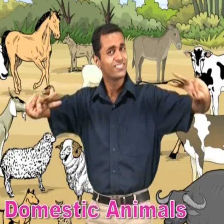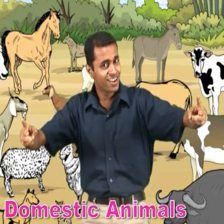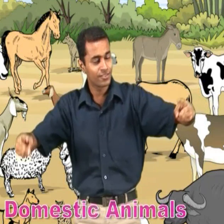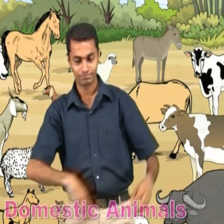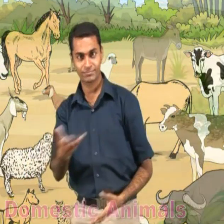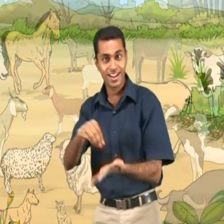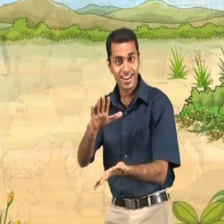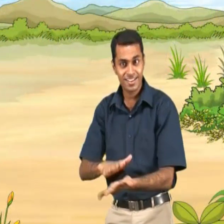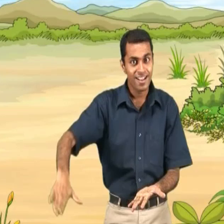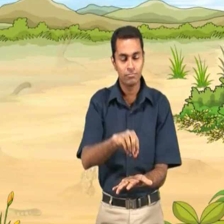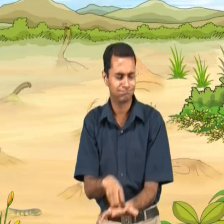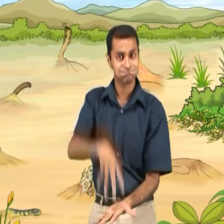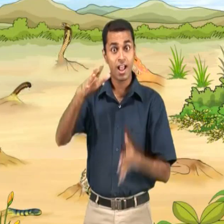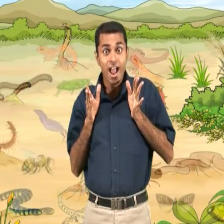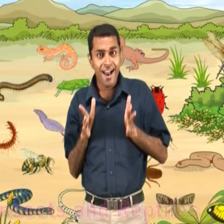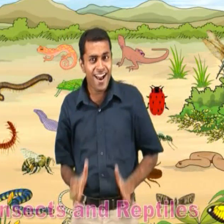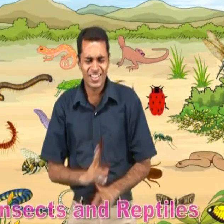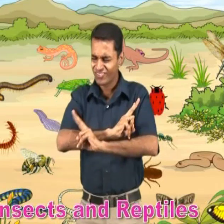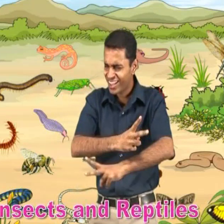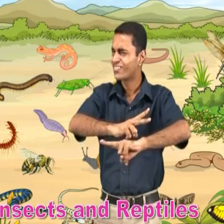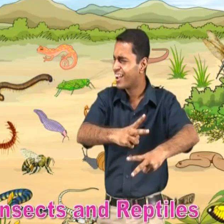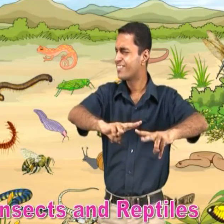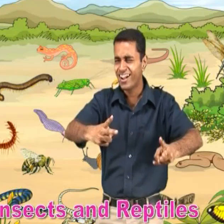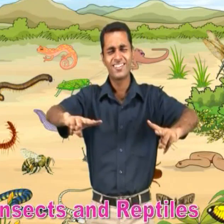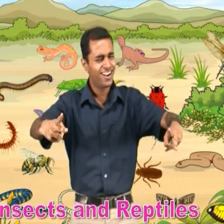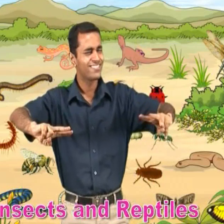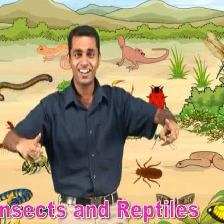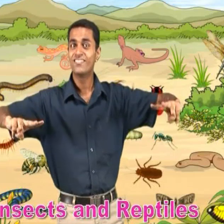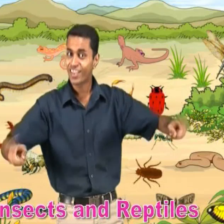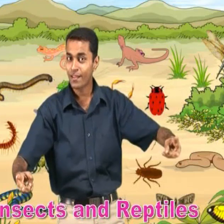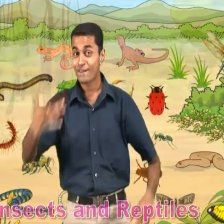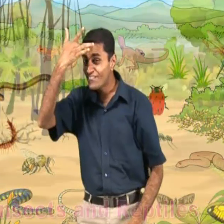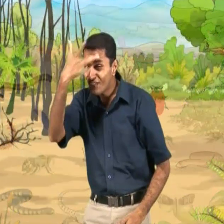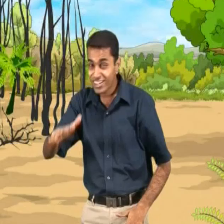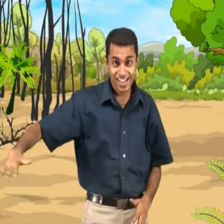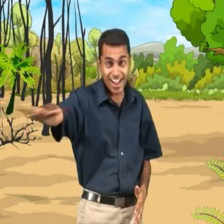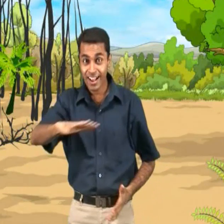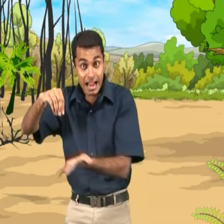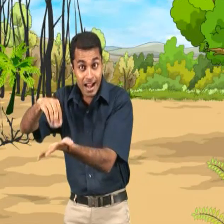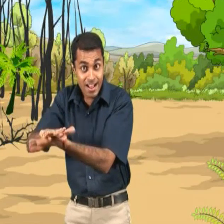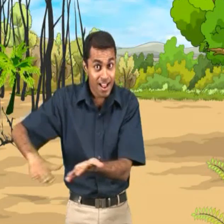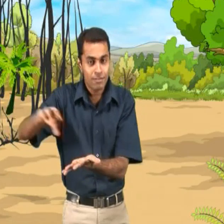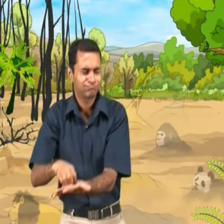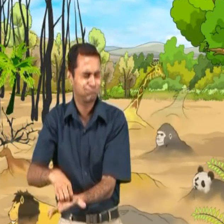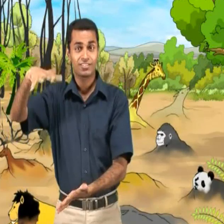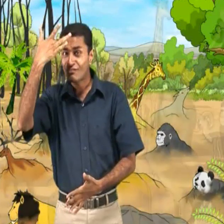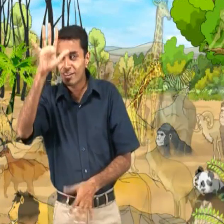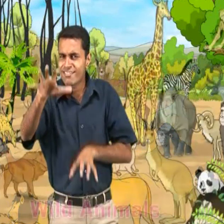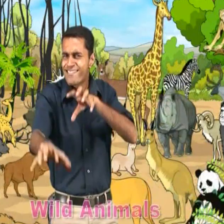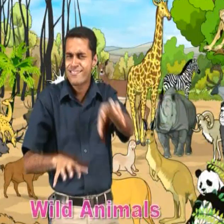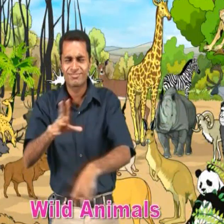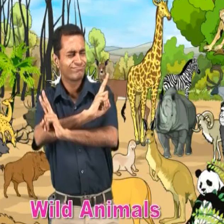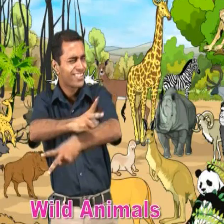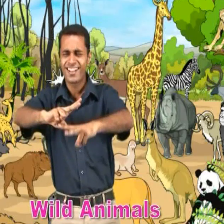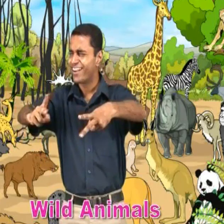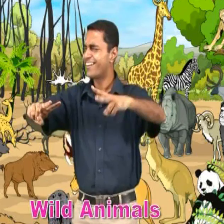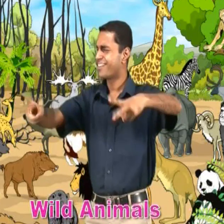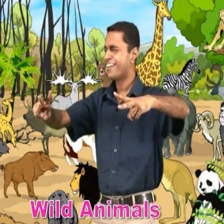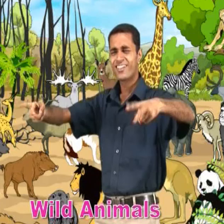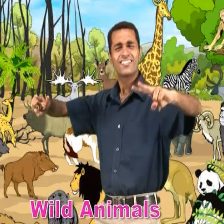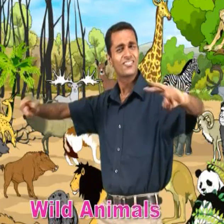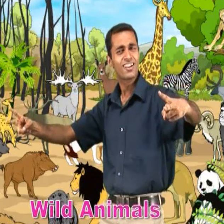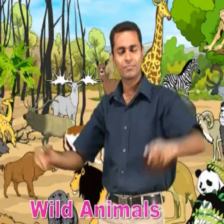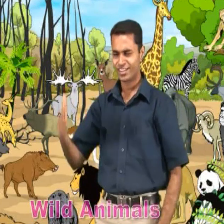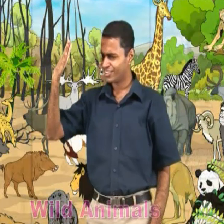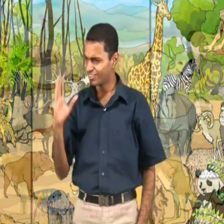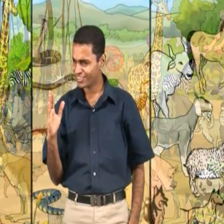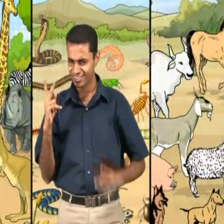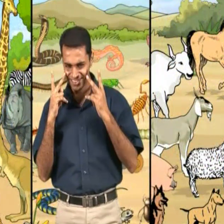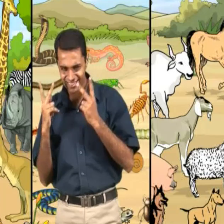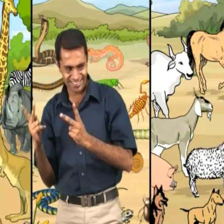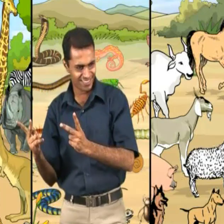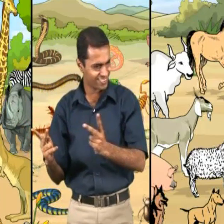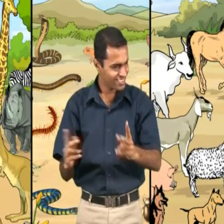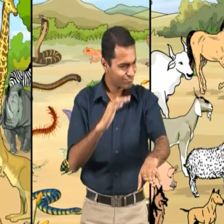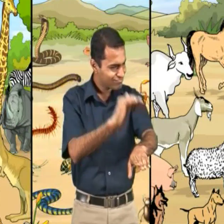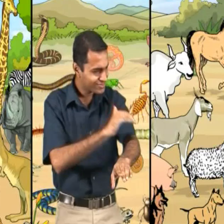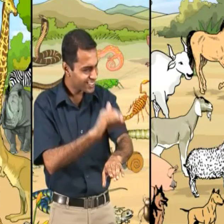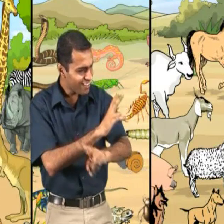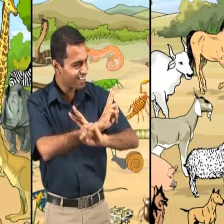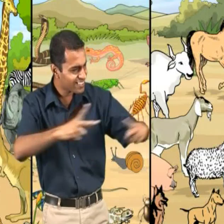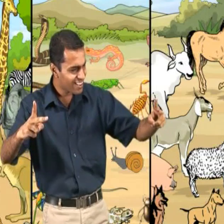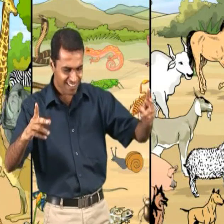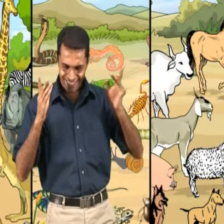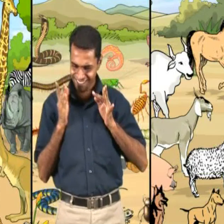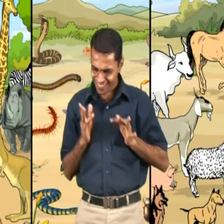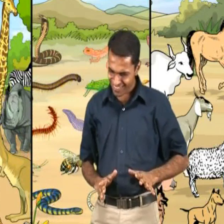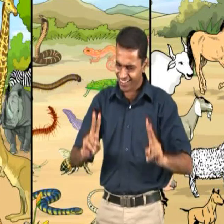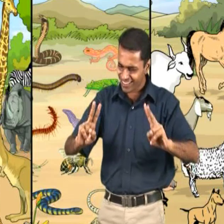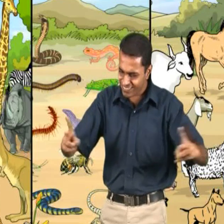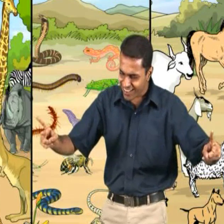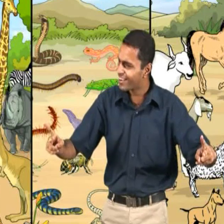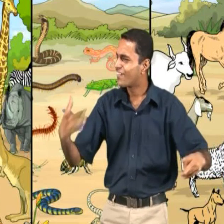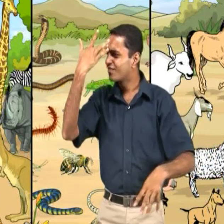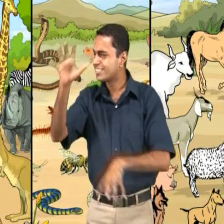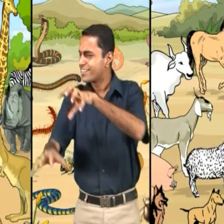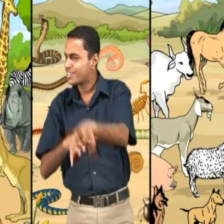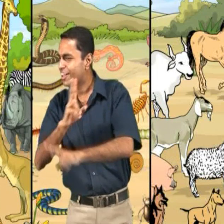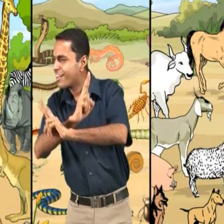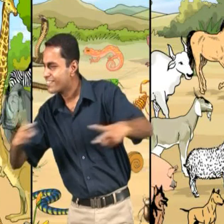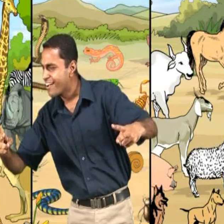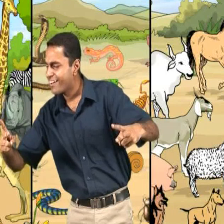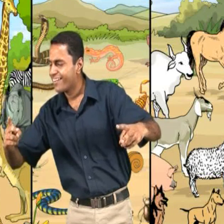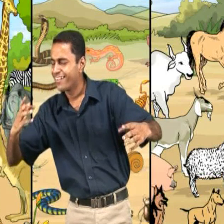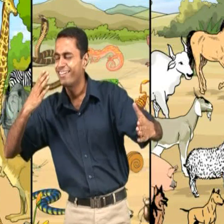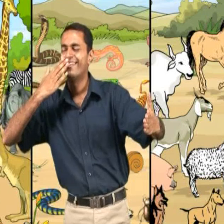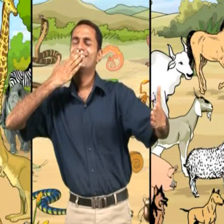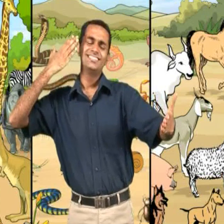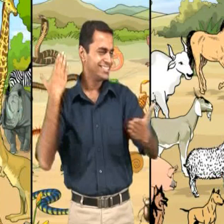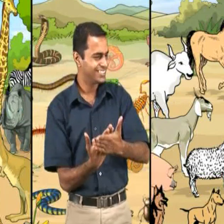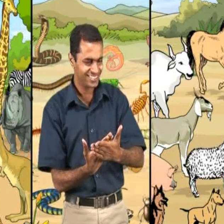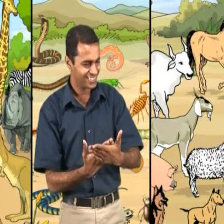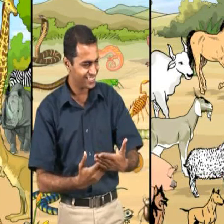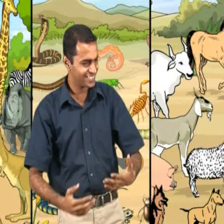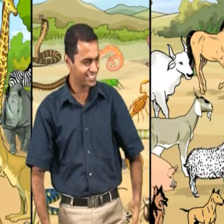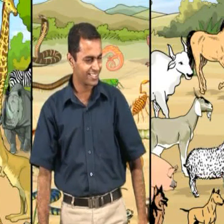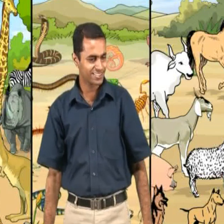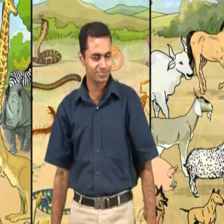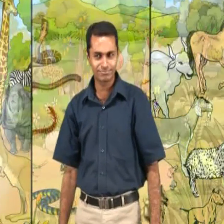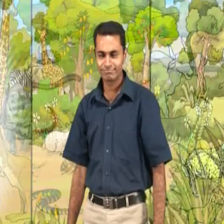God made the beasts of the earth according to their kinds, the livestock according to their kinds, and everything that crawls upon the earth according to its kind.